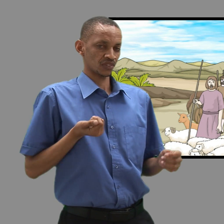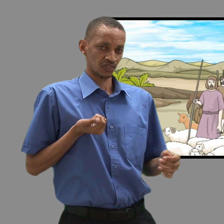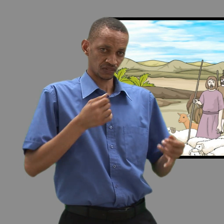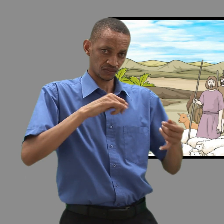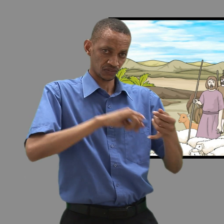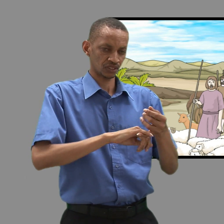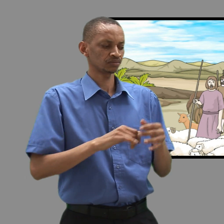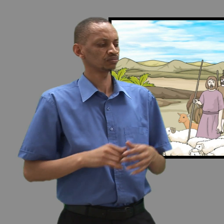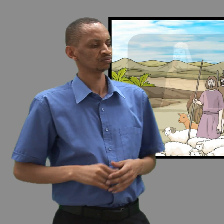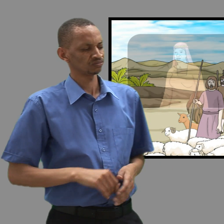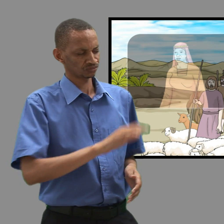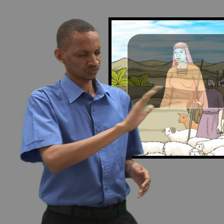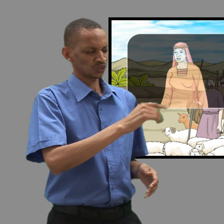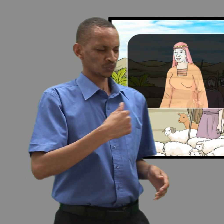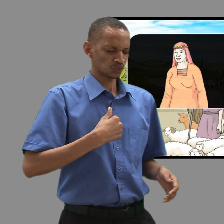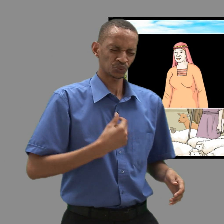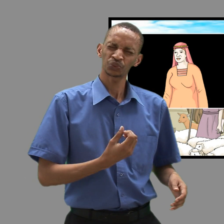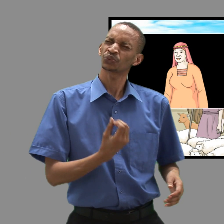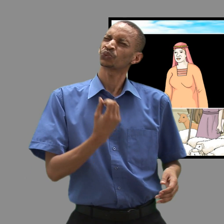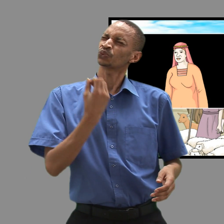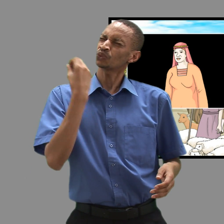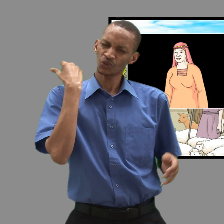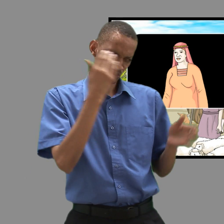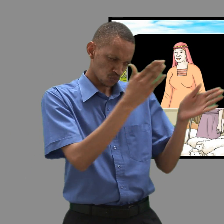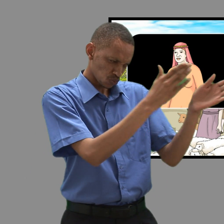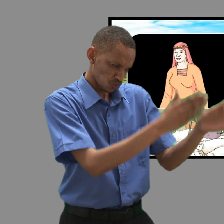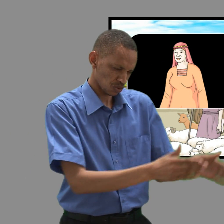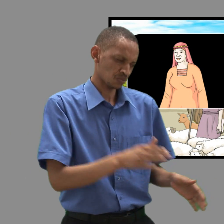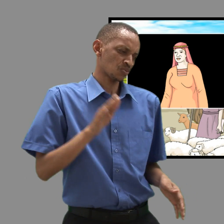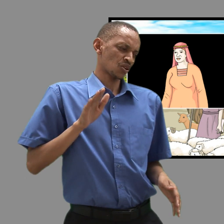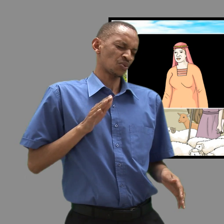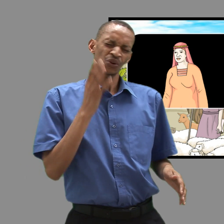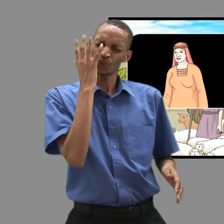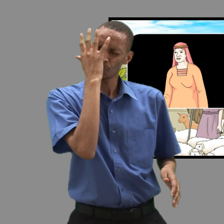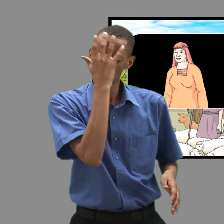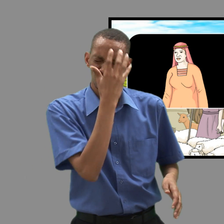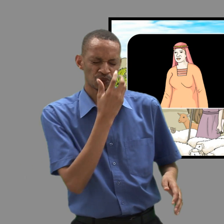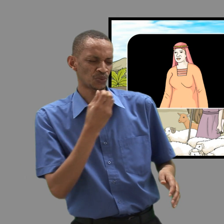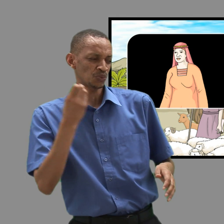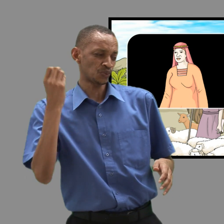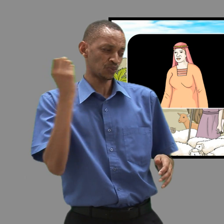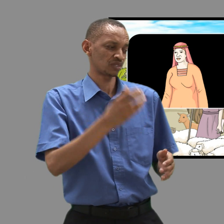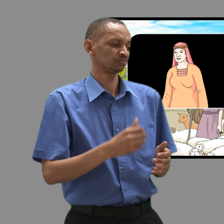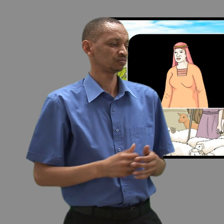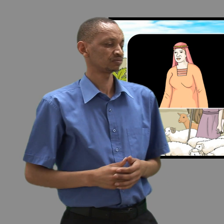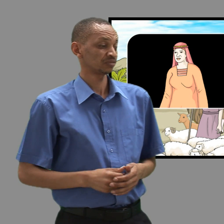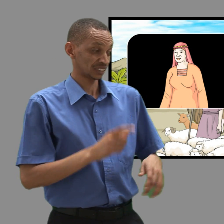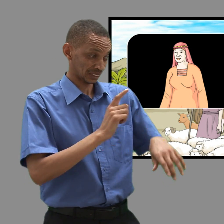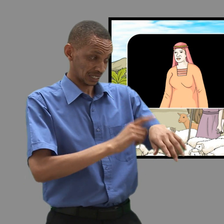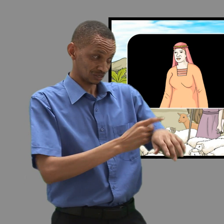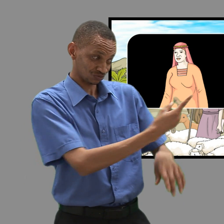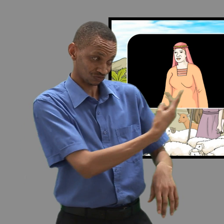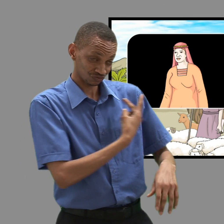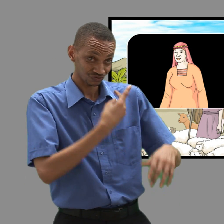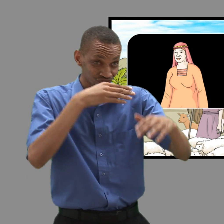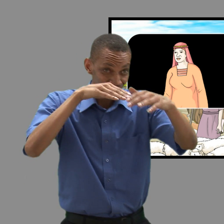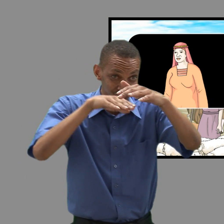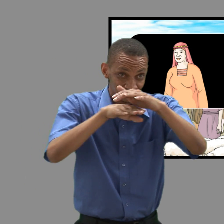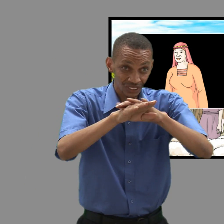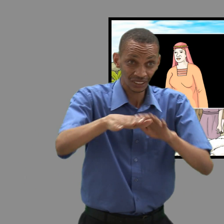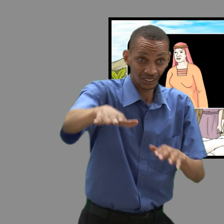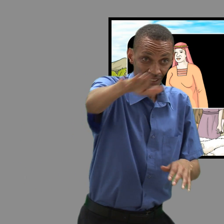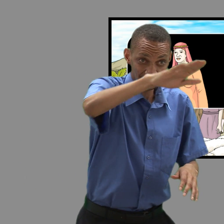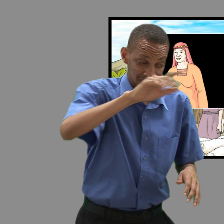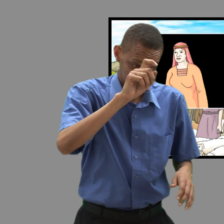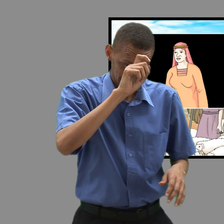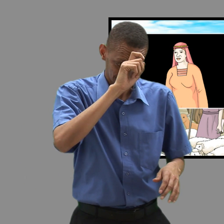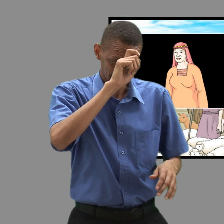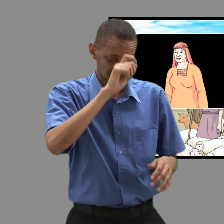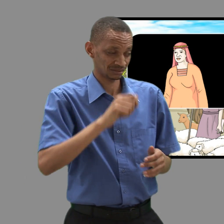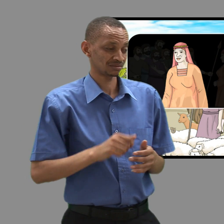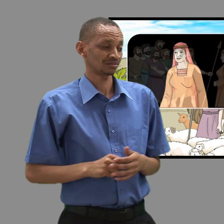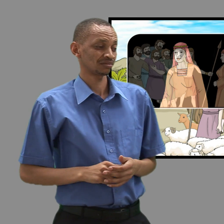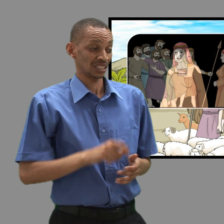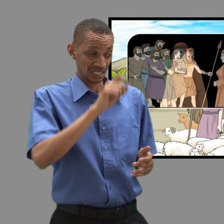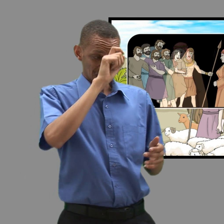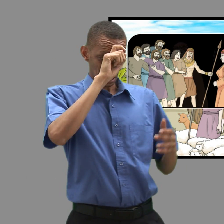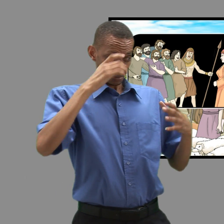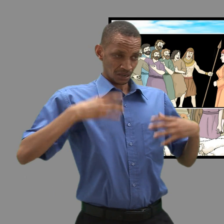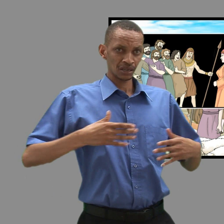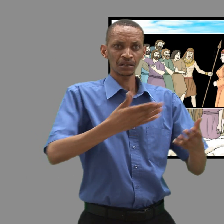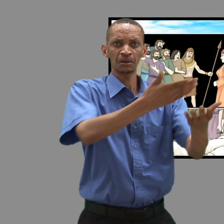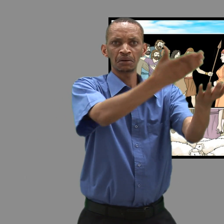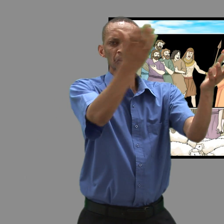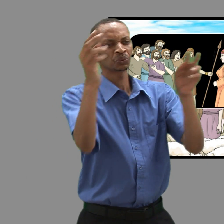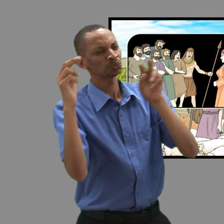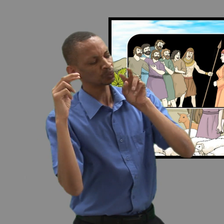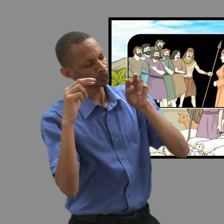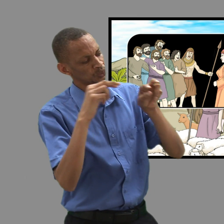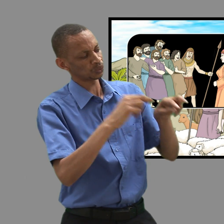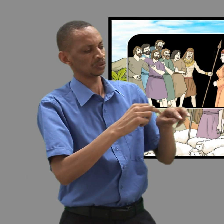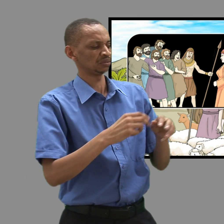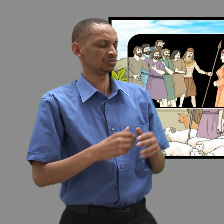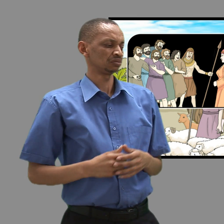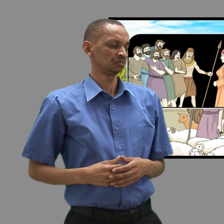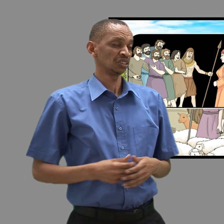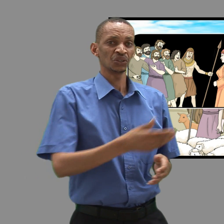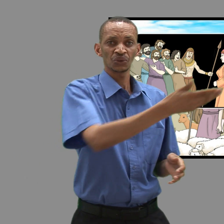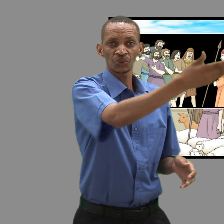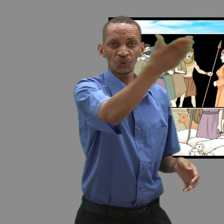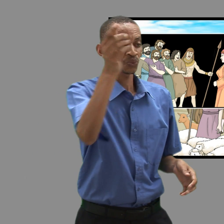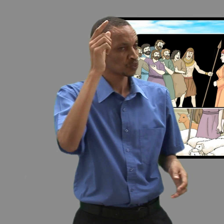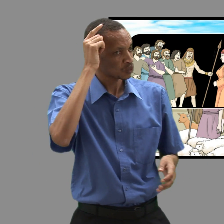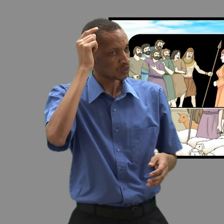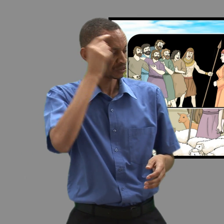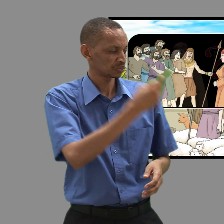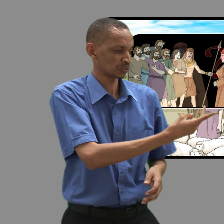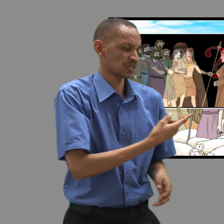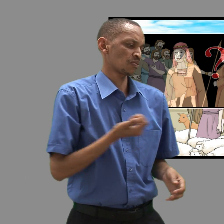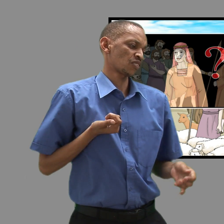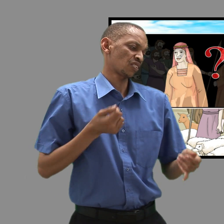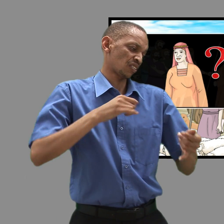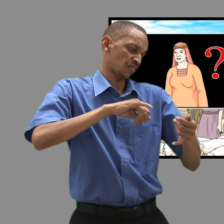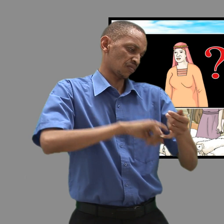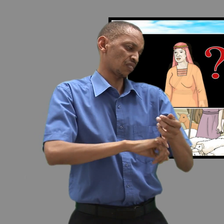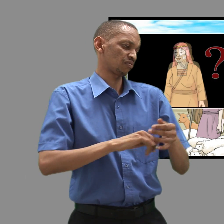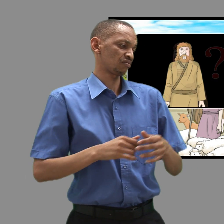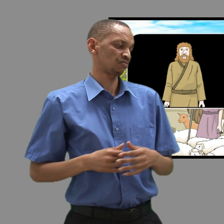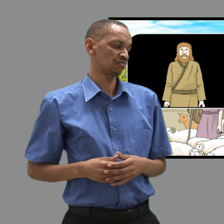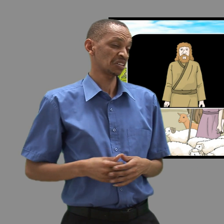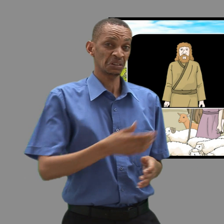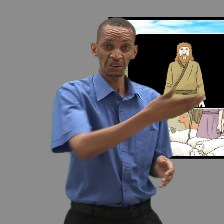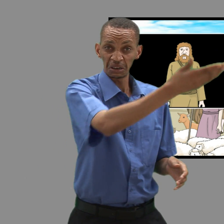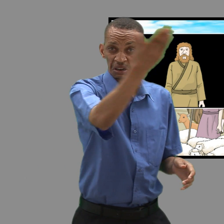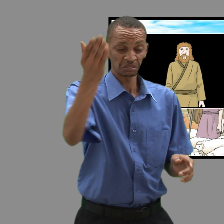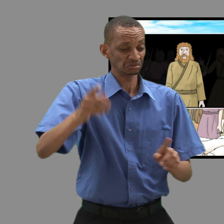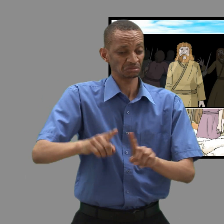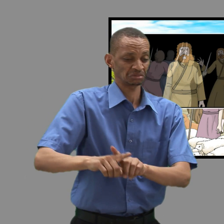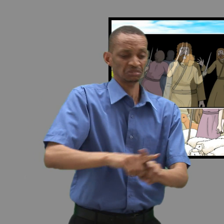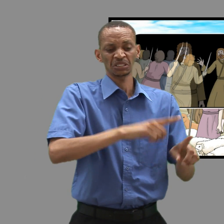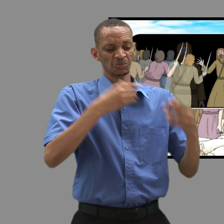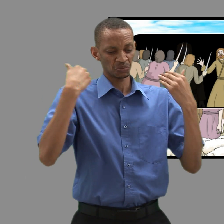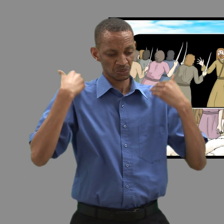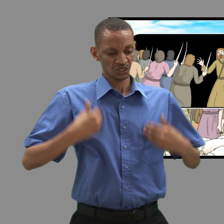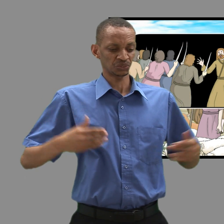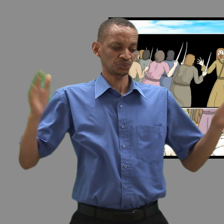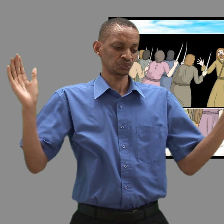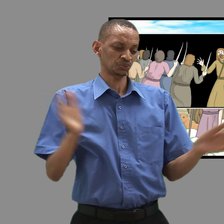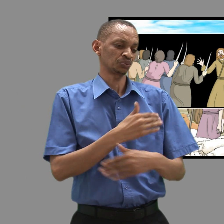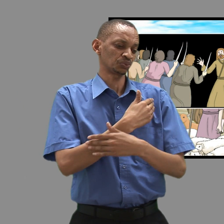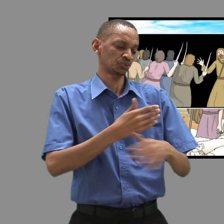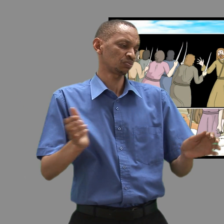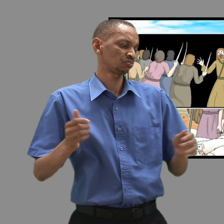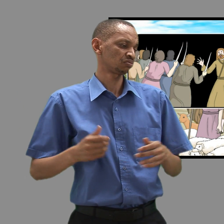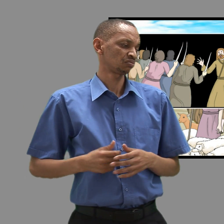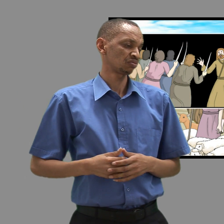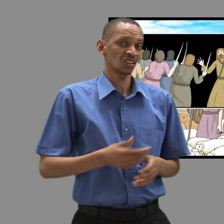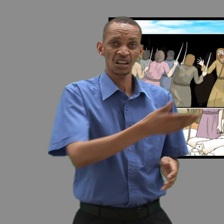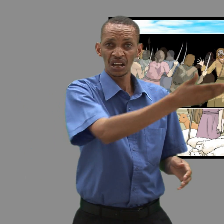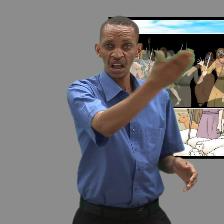As he was about to enter Egypt, he said to his wife Sarai, “Look, I know that you are a beautiful woman, and when the Egyptians see you, they will say, ‘This is his wife.’